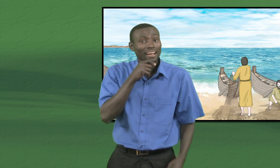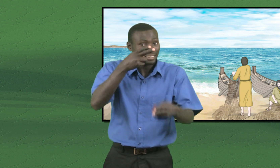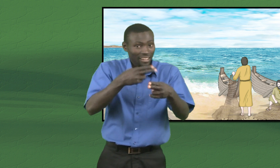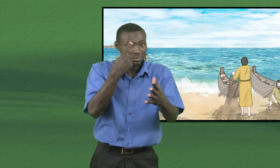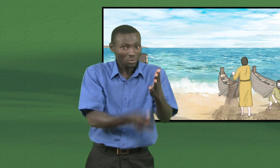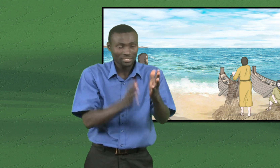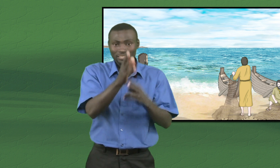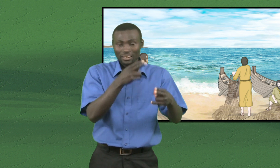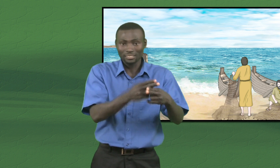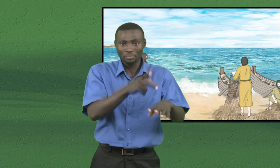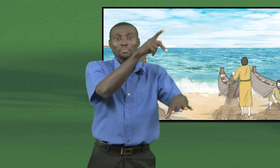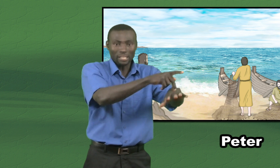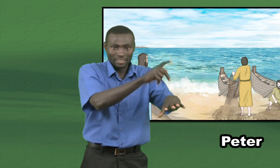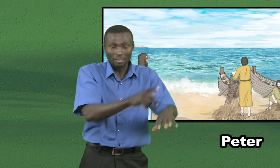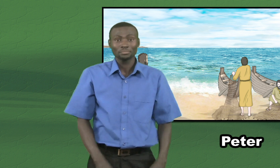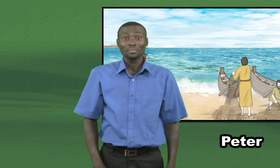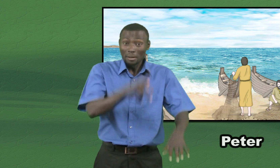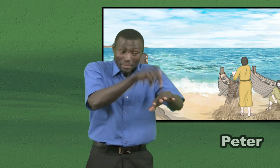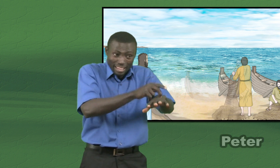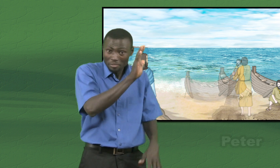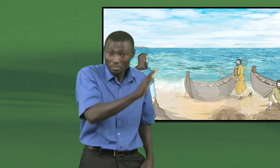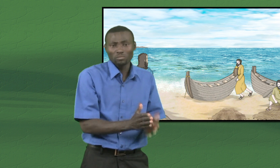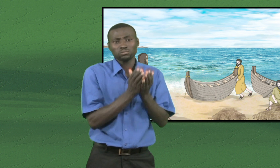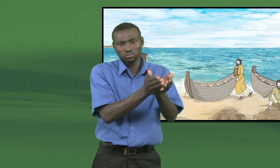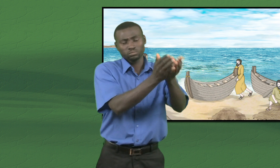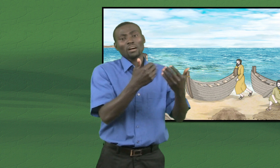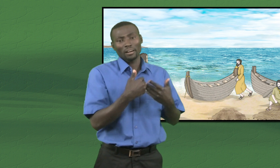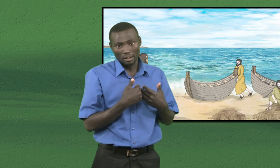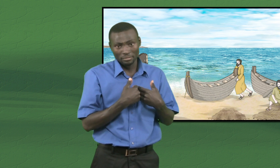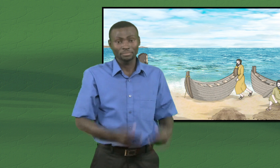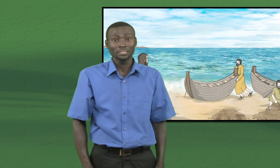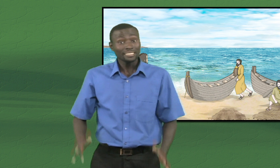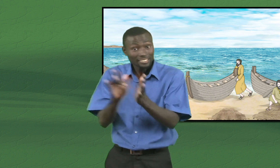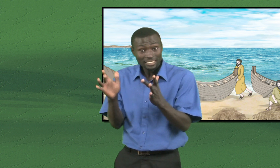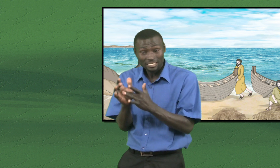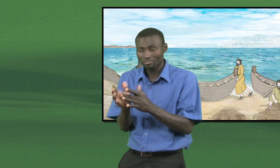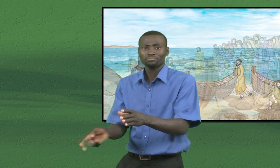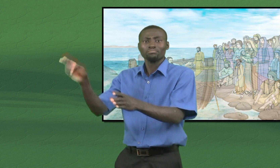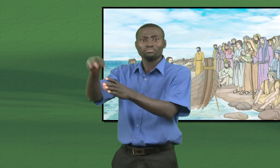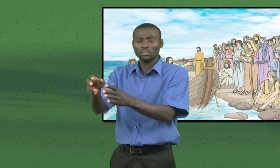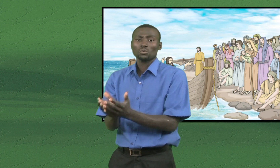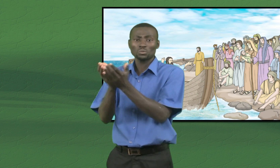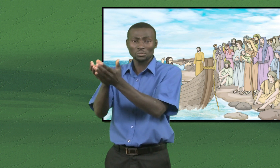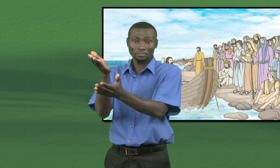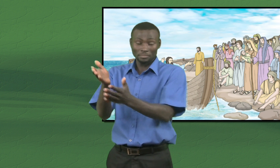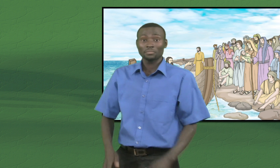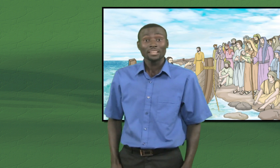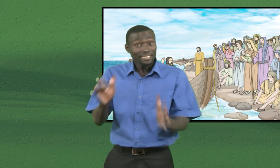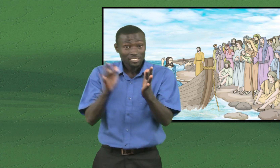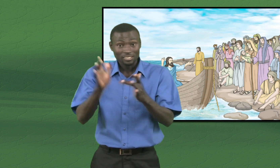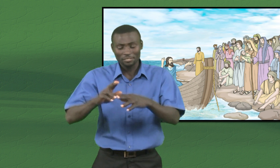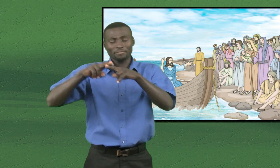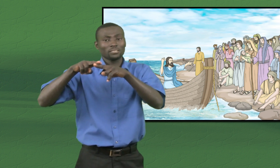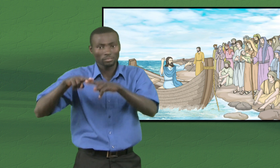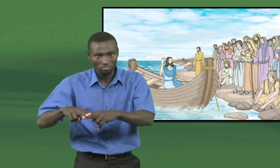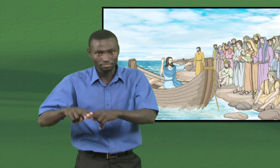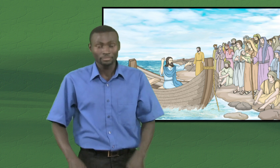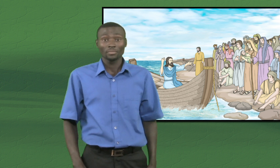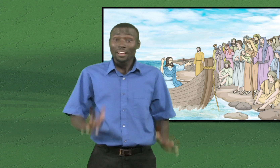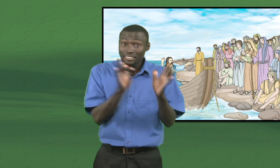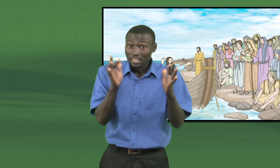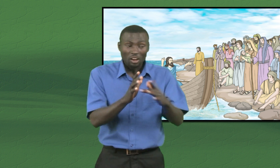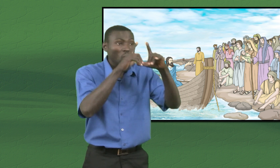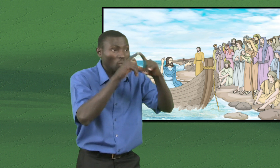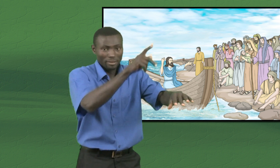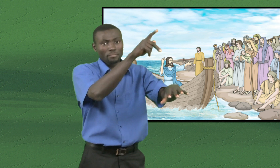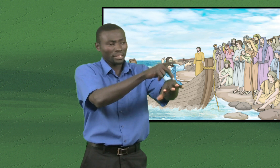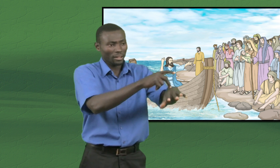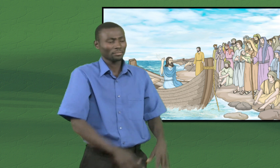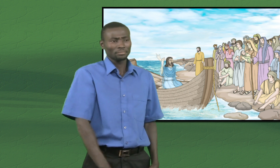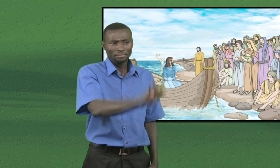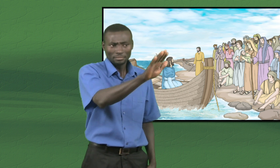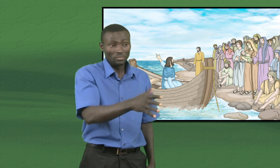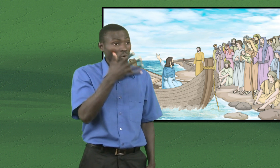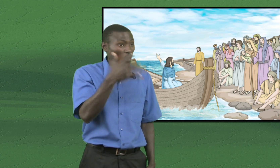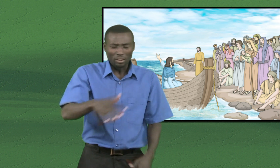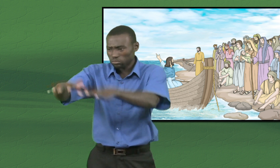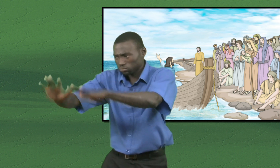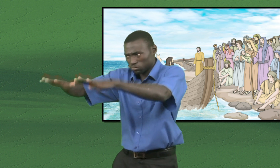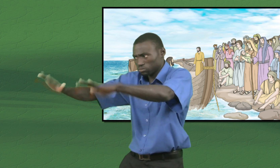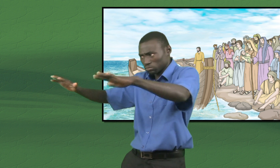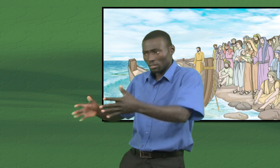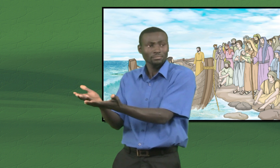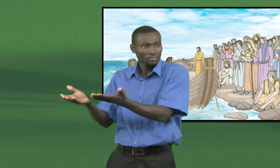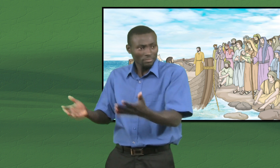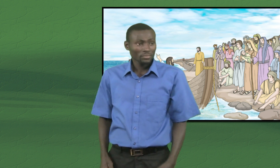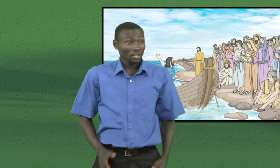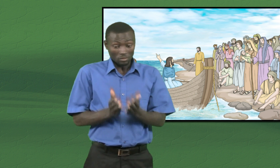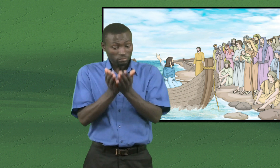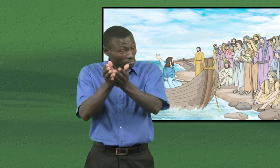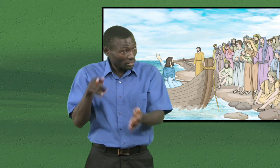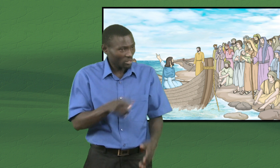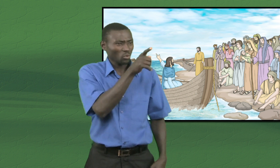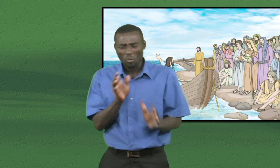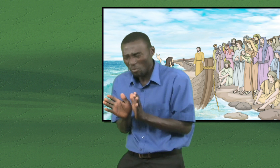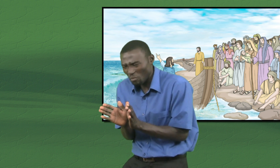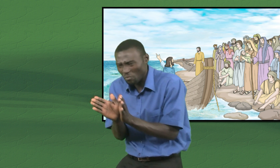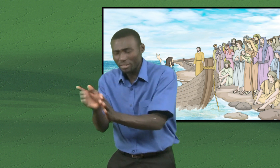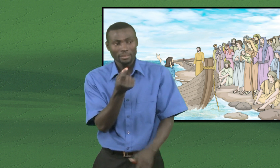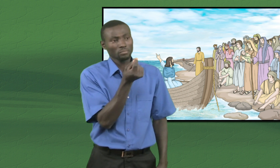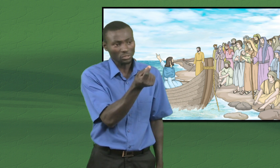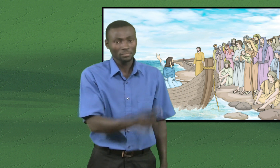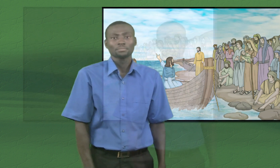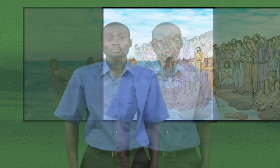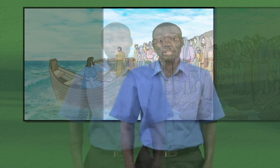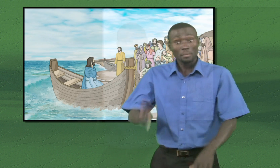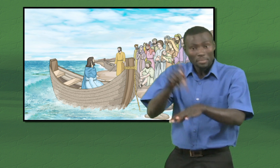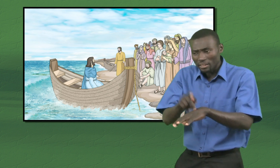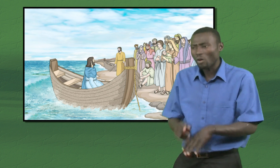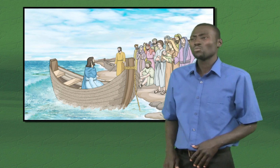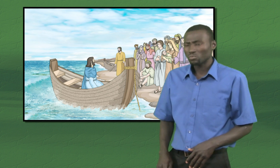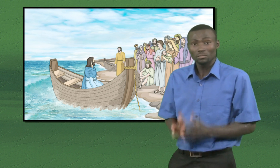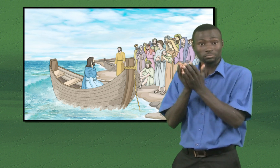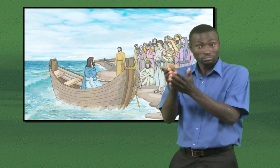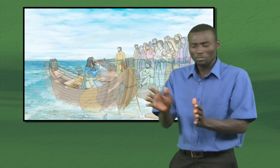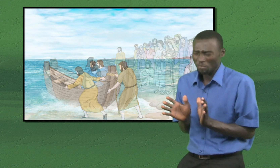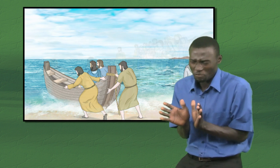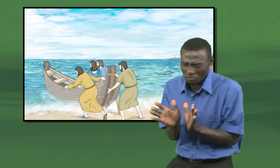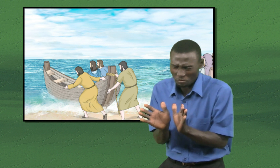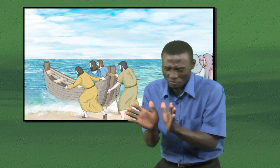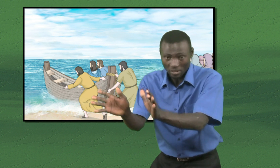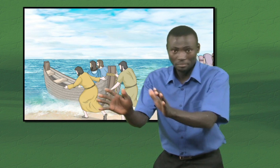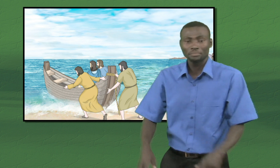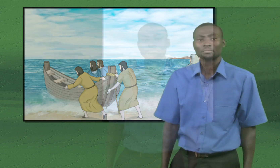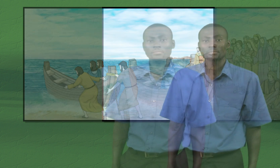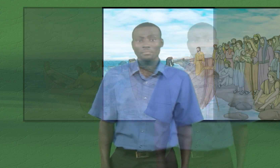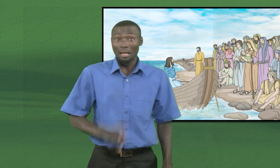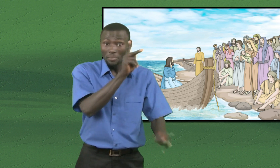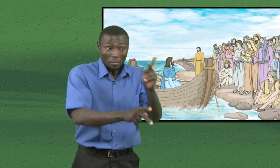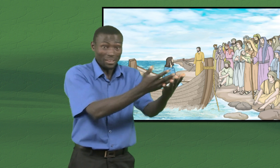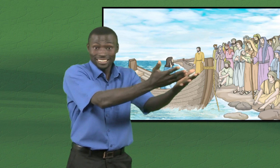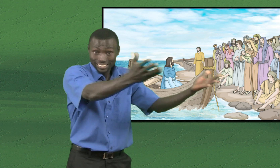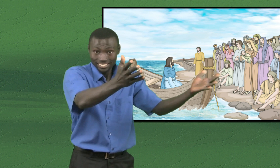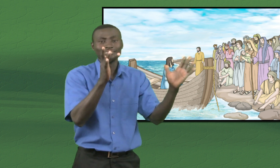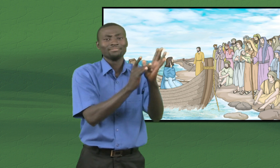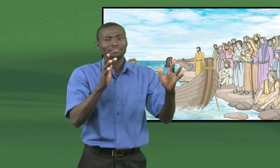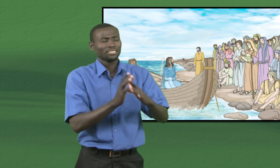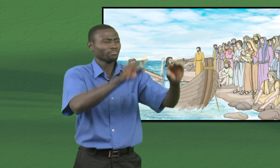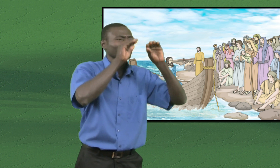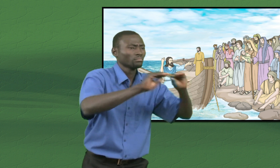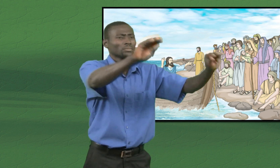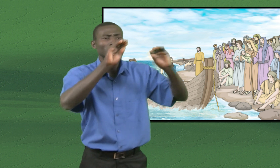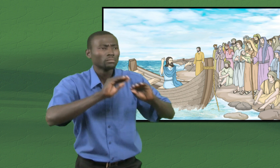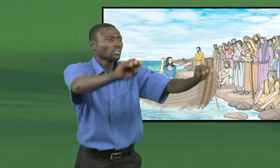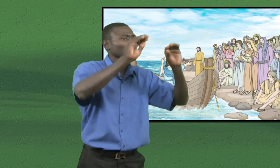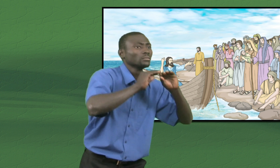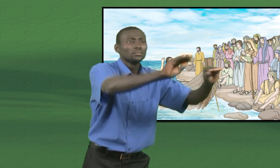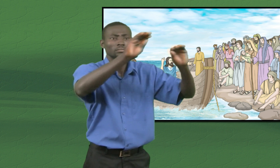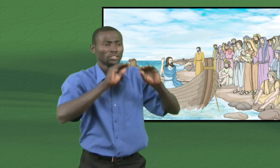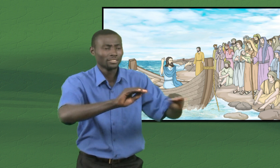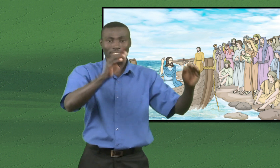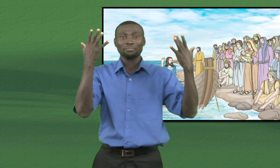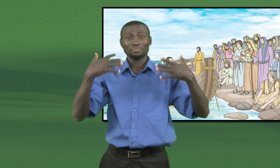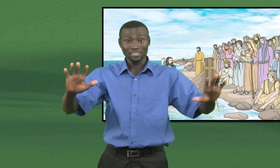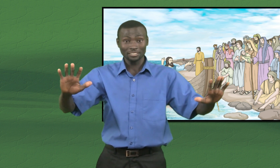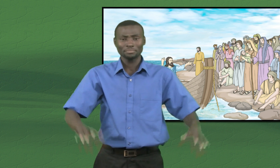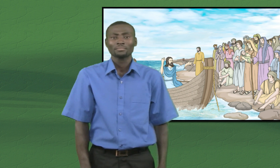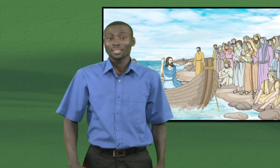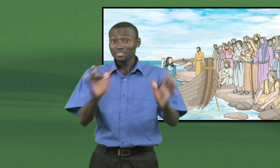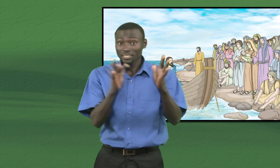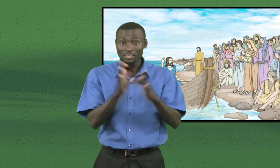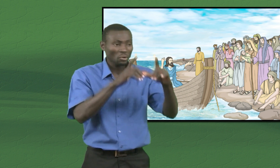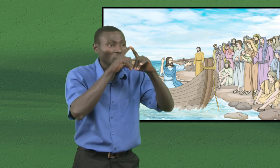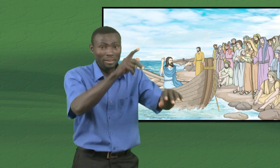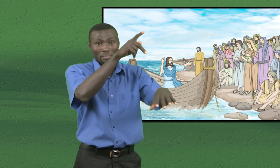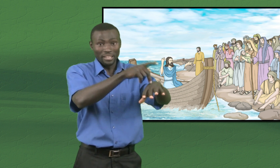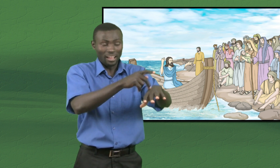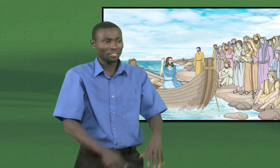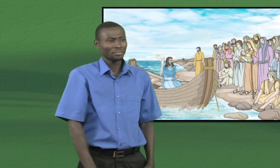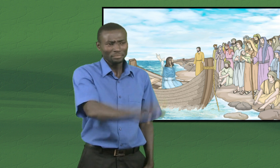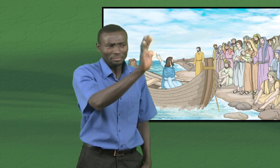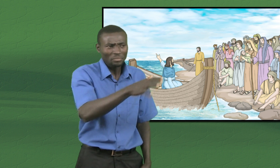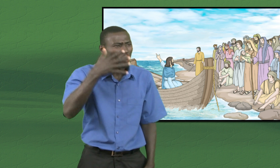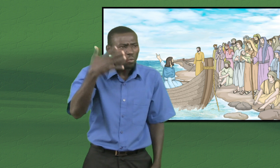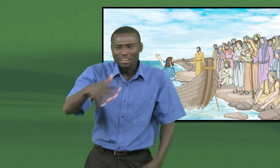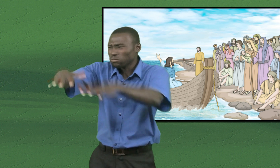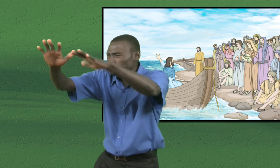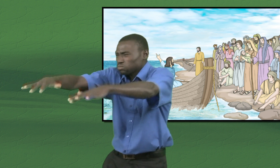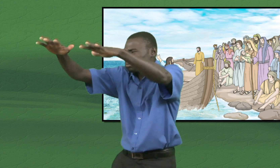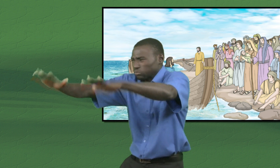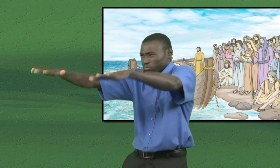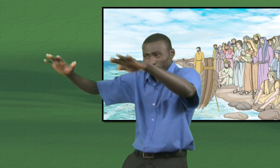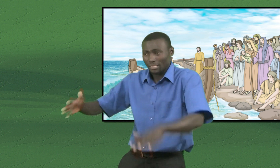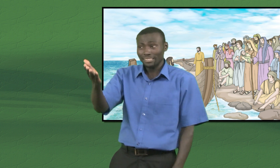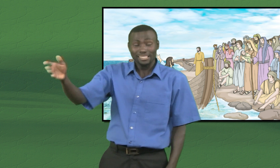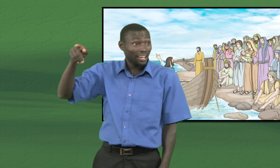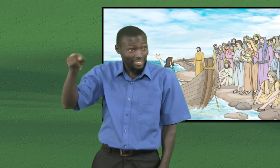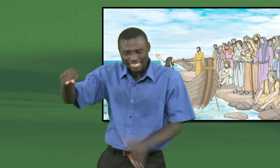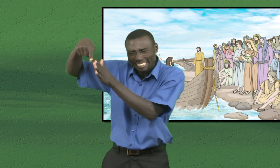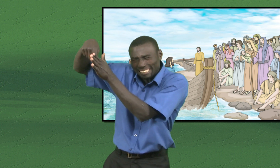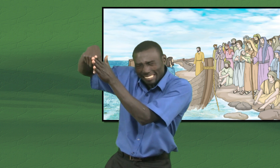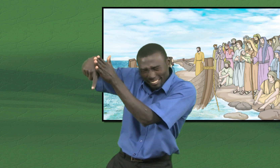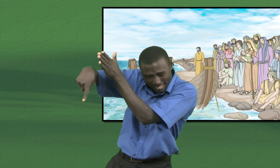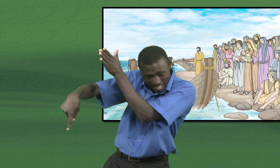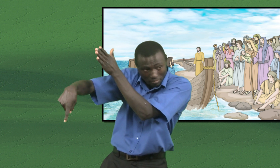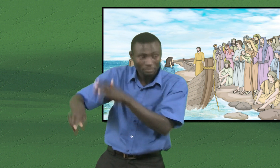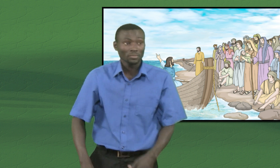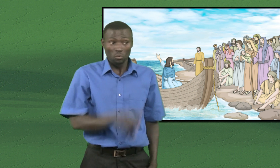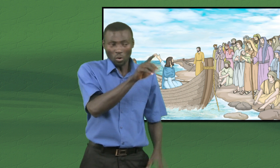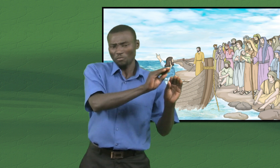Jesus got into the boat belonging to Simon and asked him to put out a little from shore. And sitting down, He taught the people from the boat.